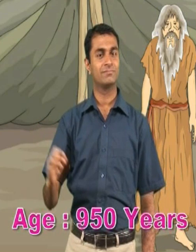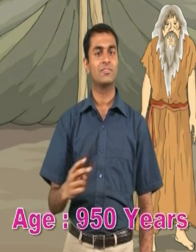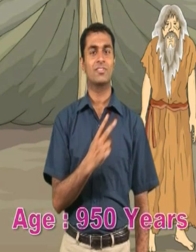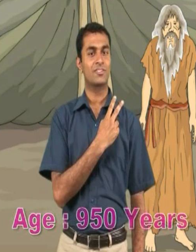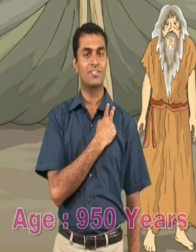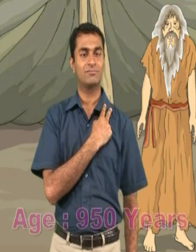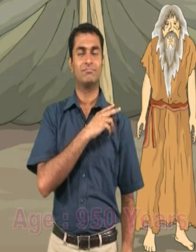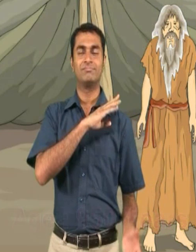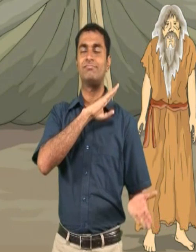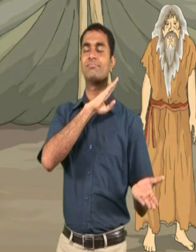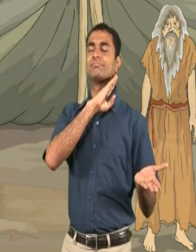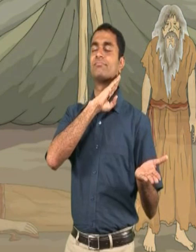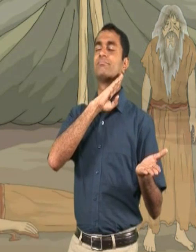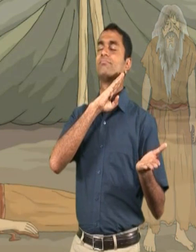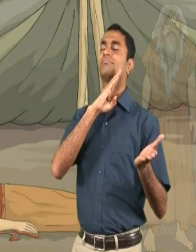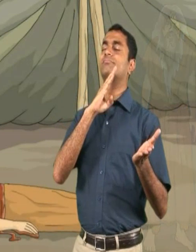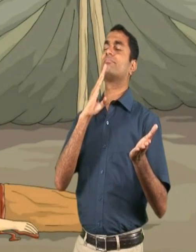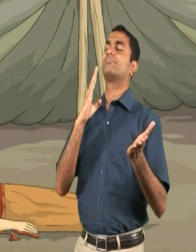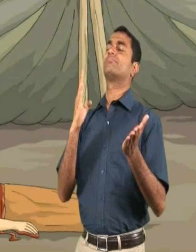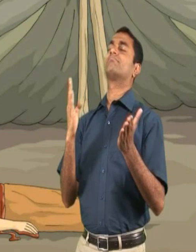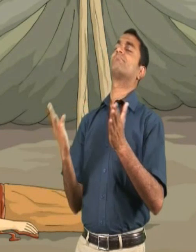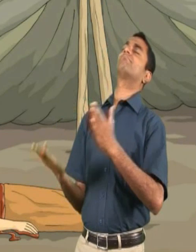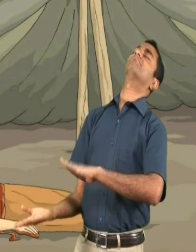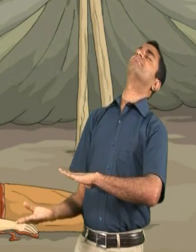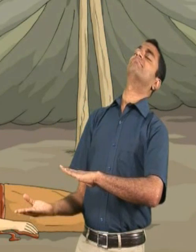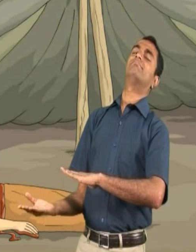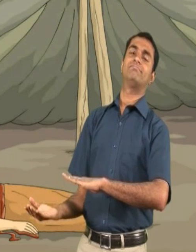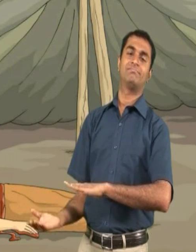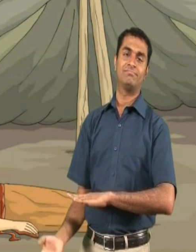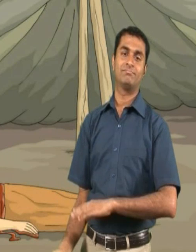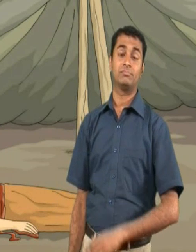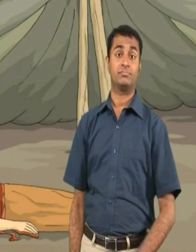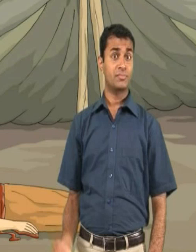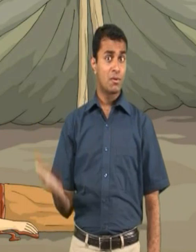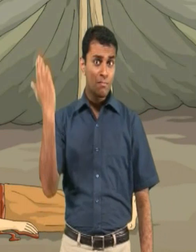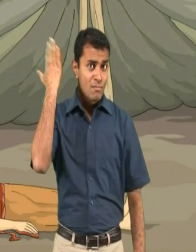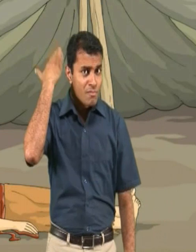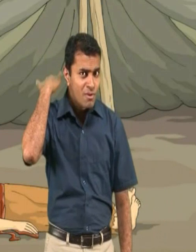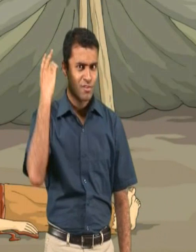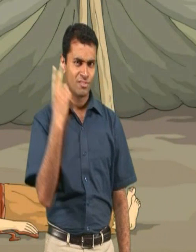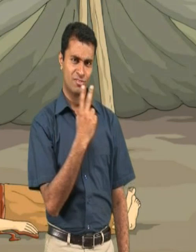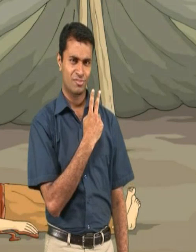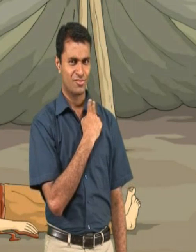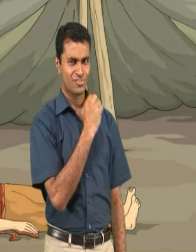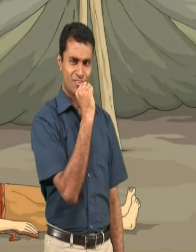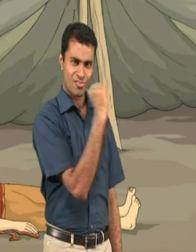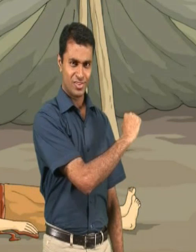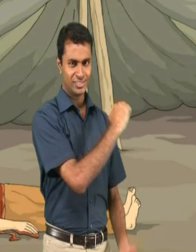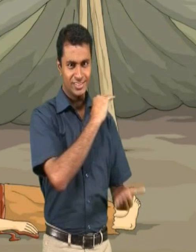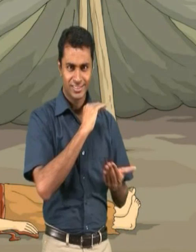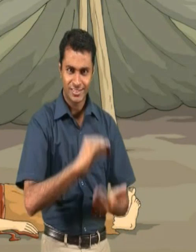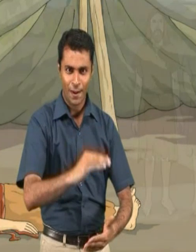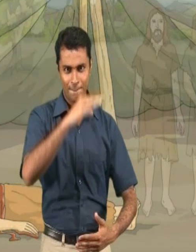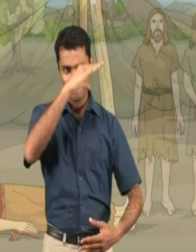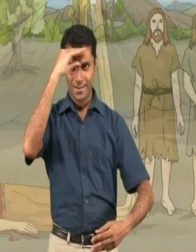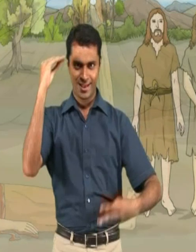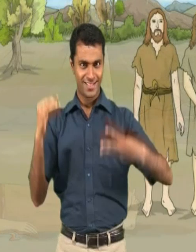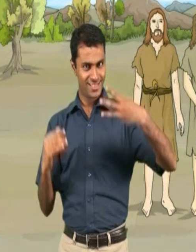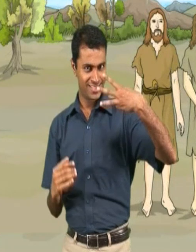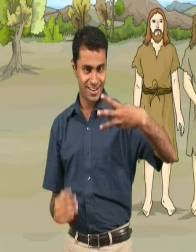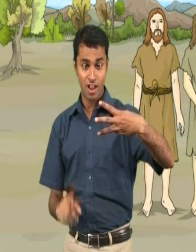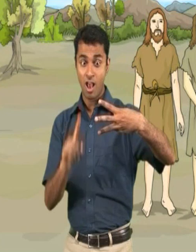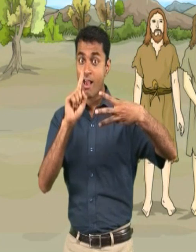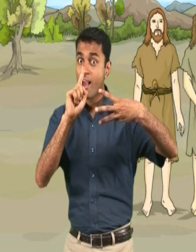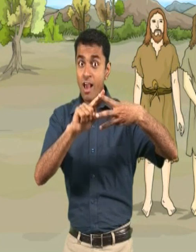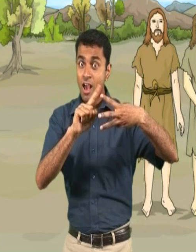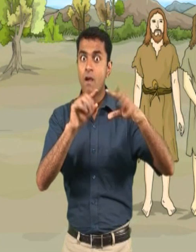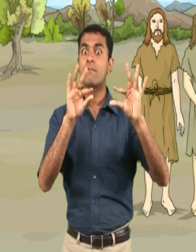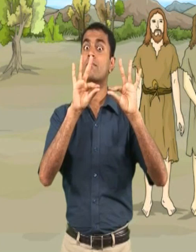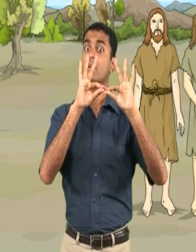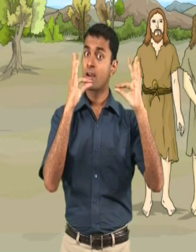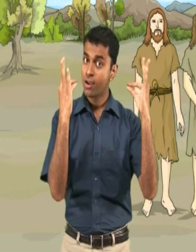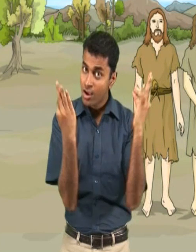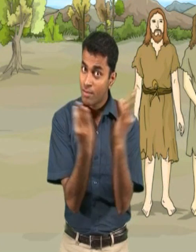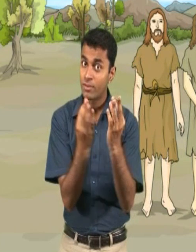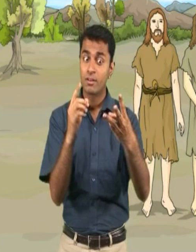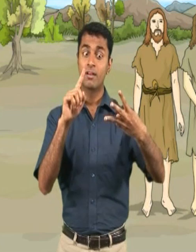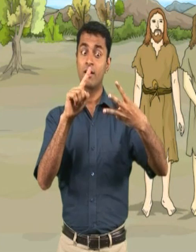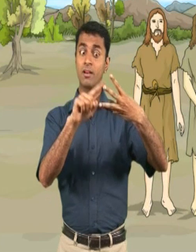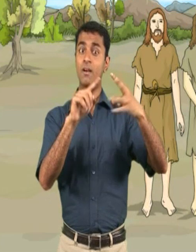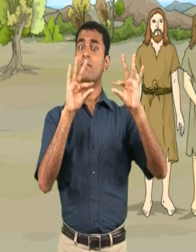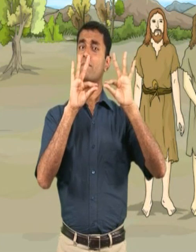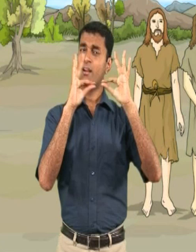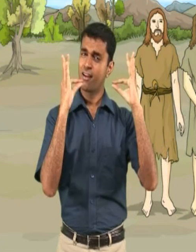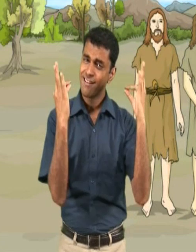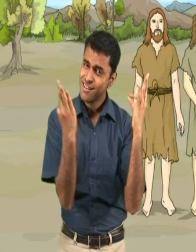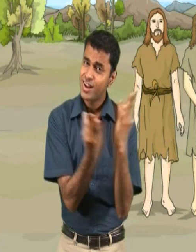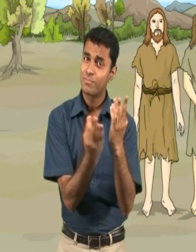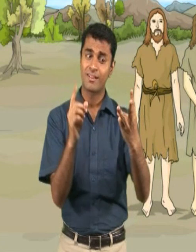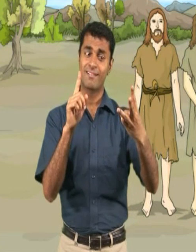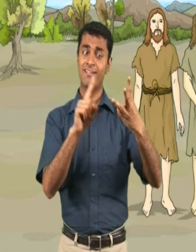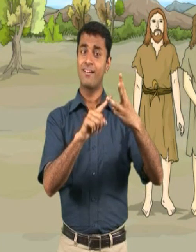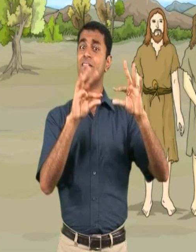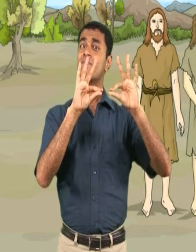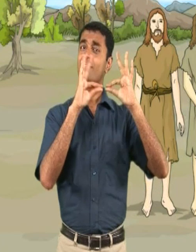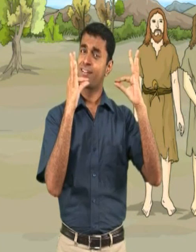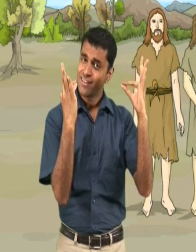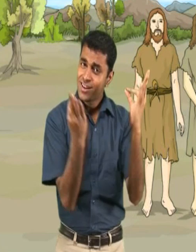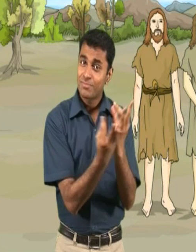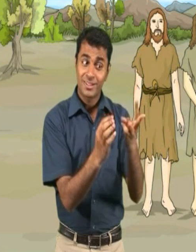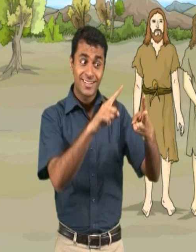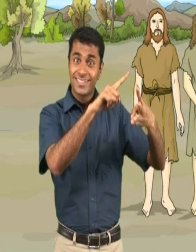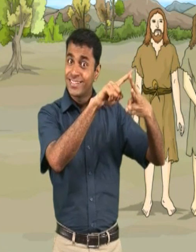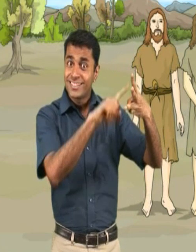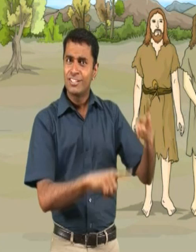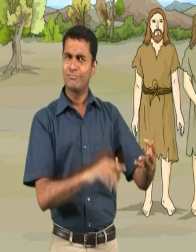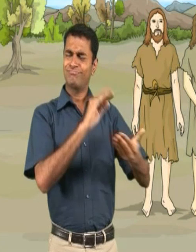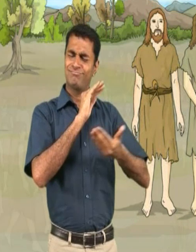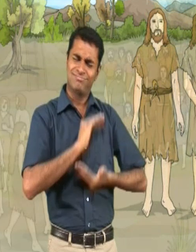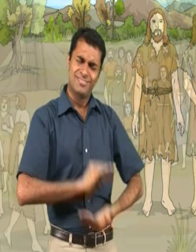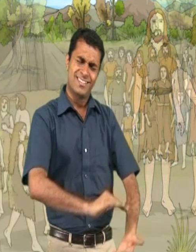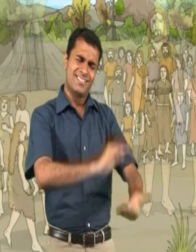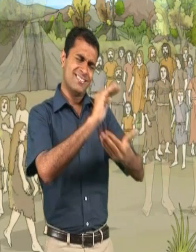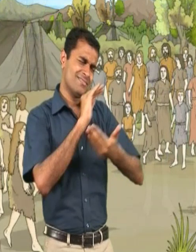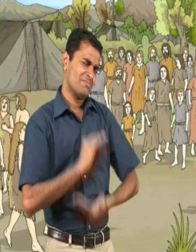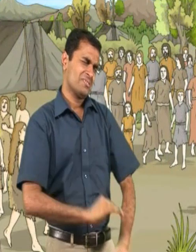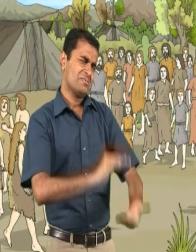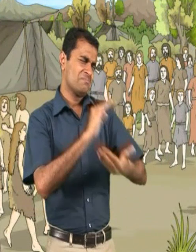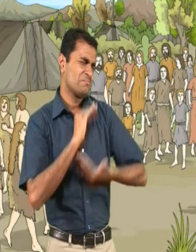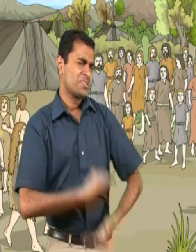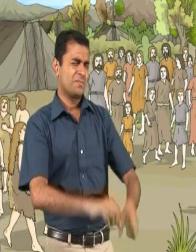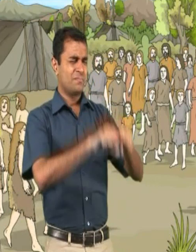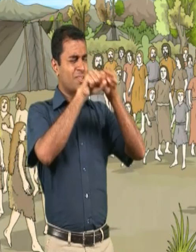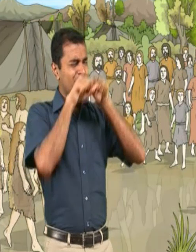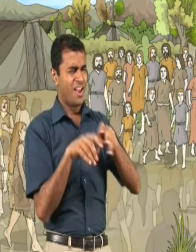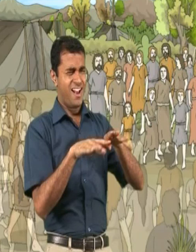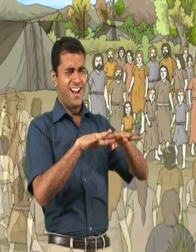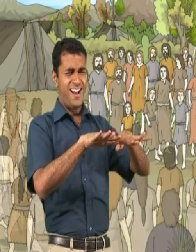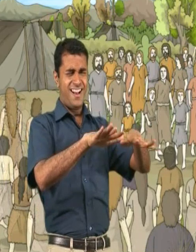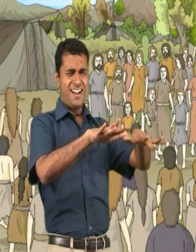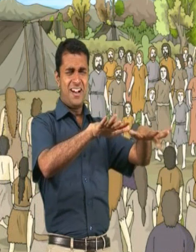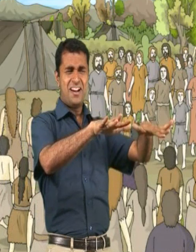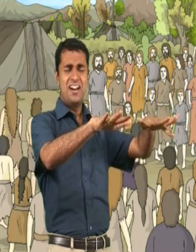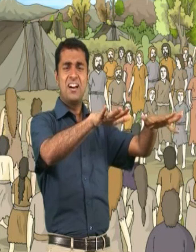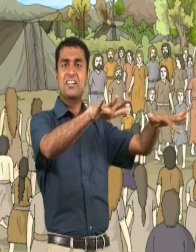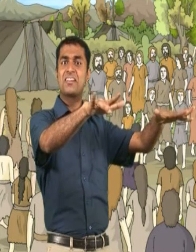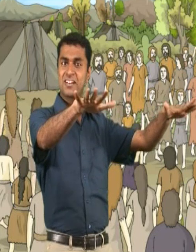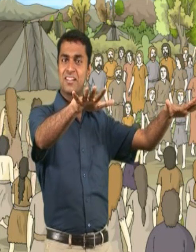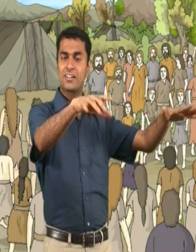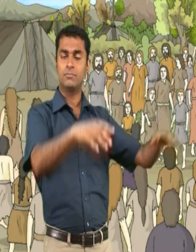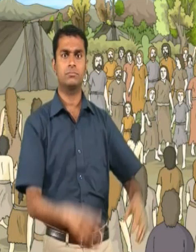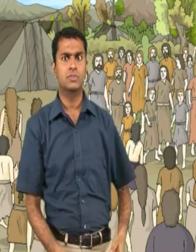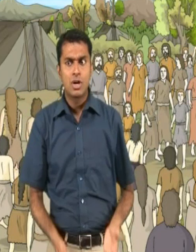From these the nations of the earth spread out after the flood.